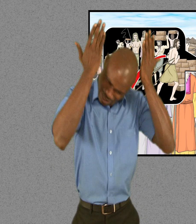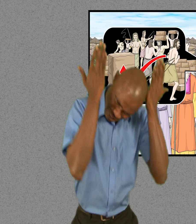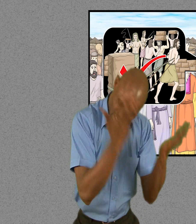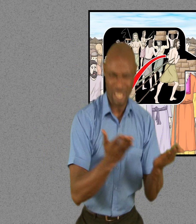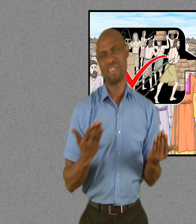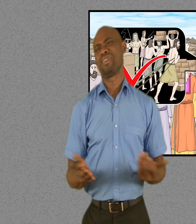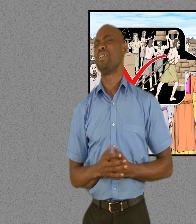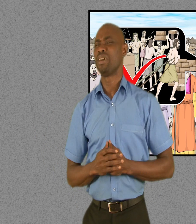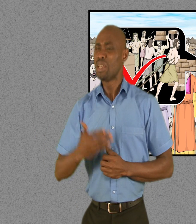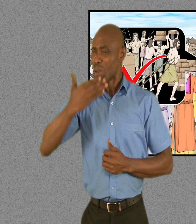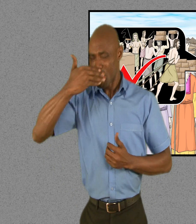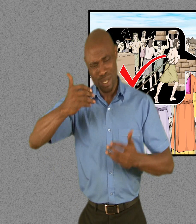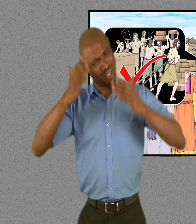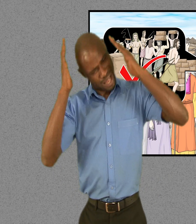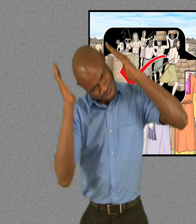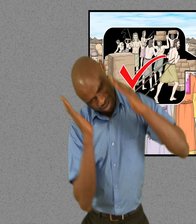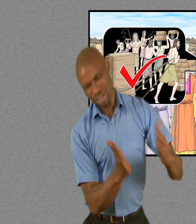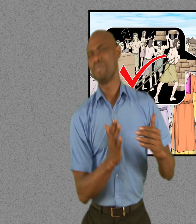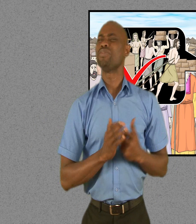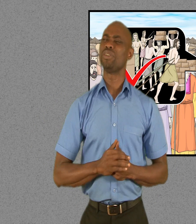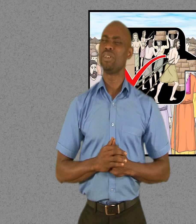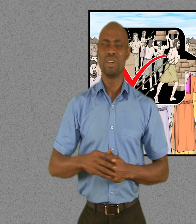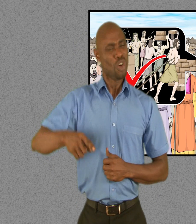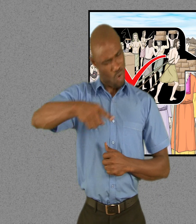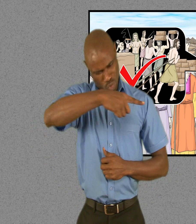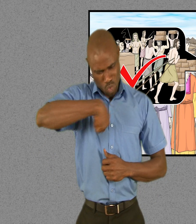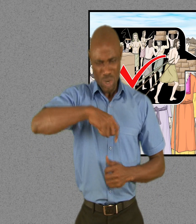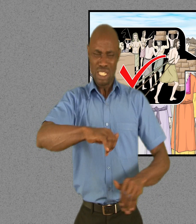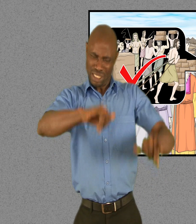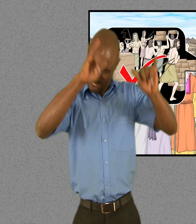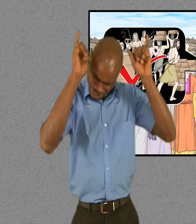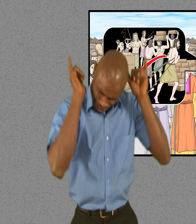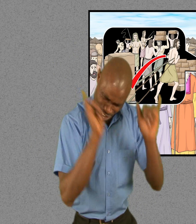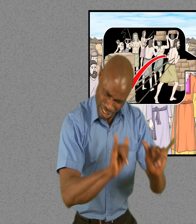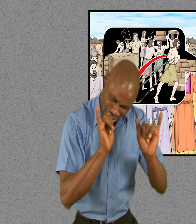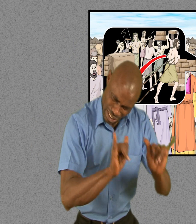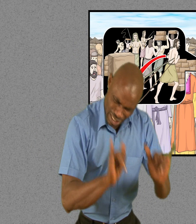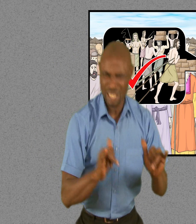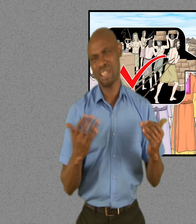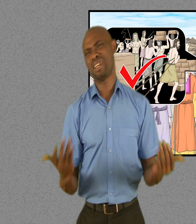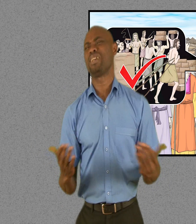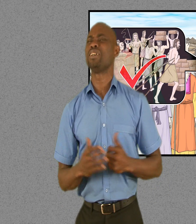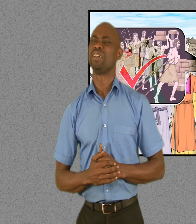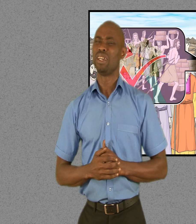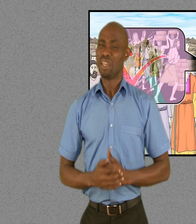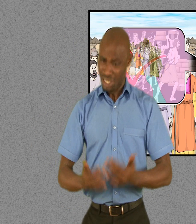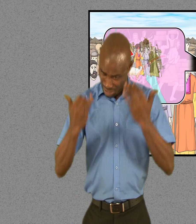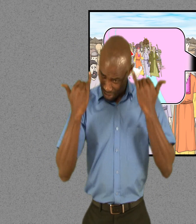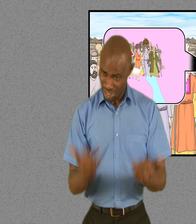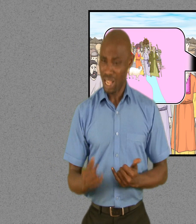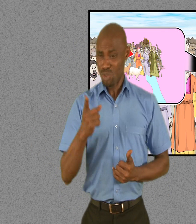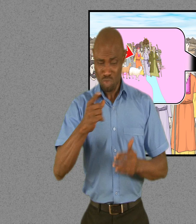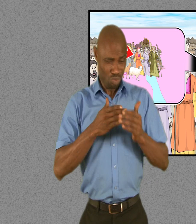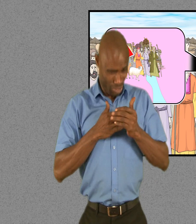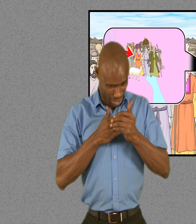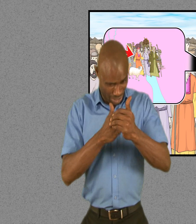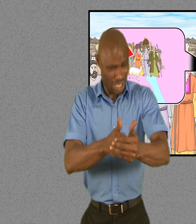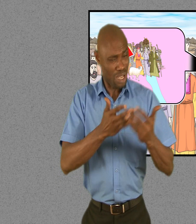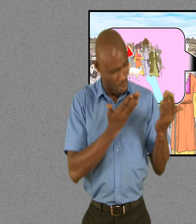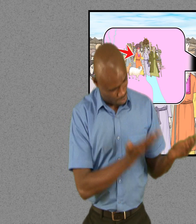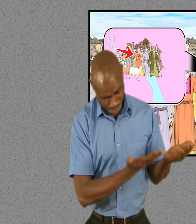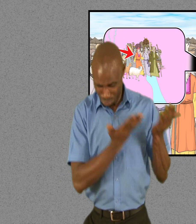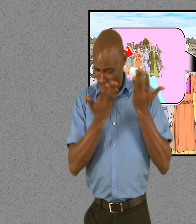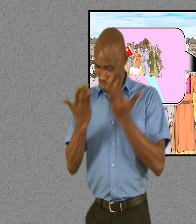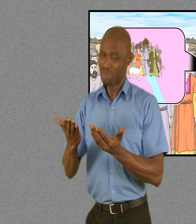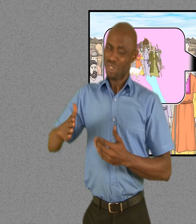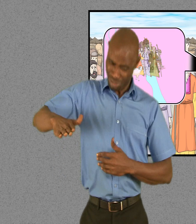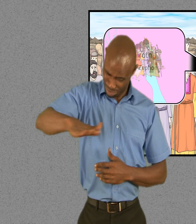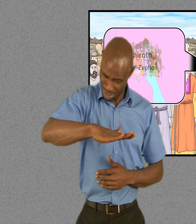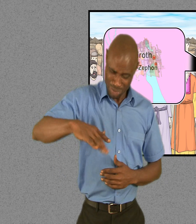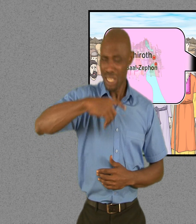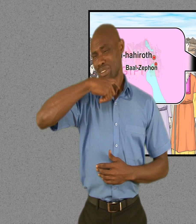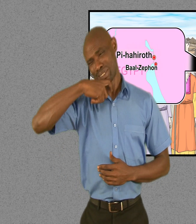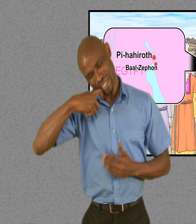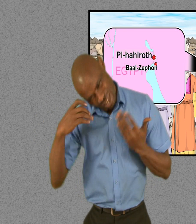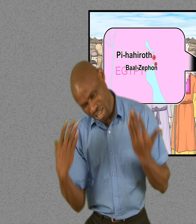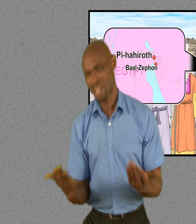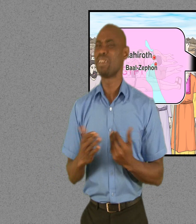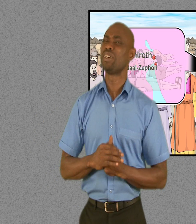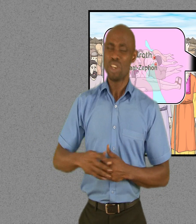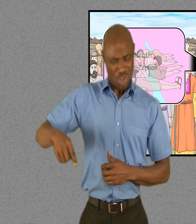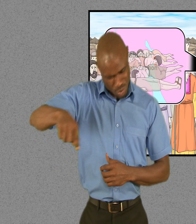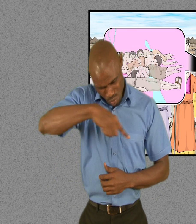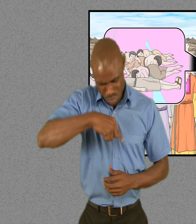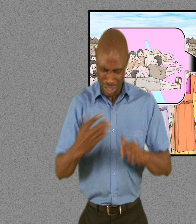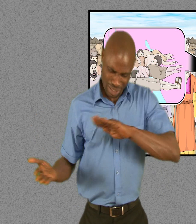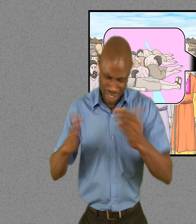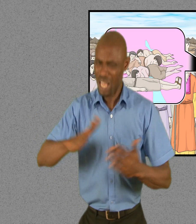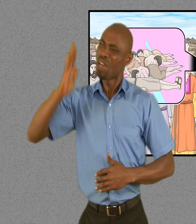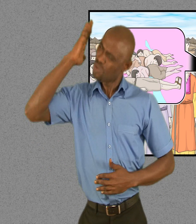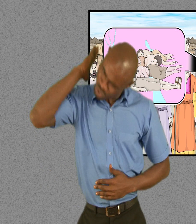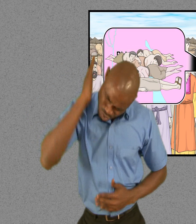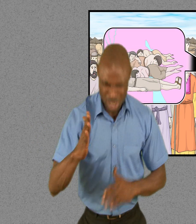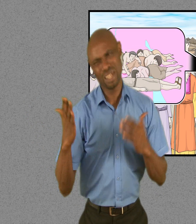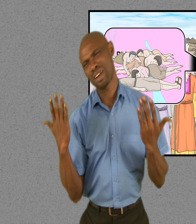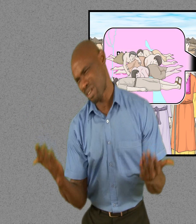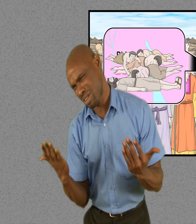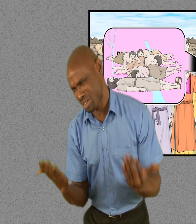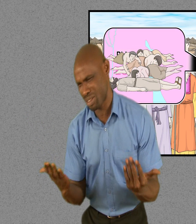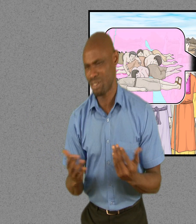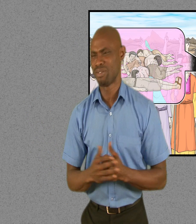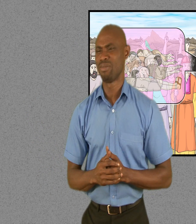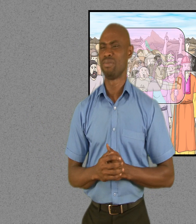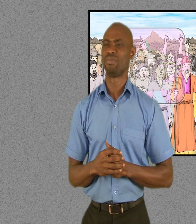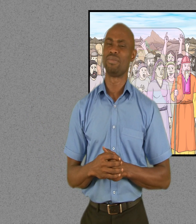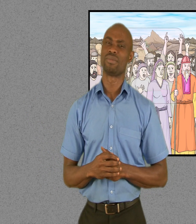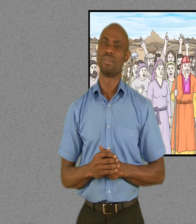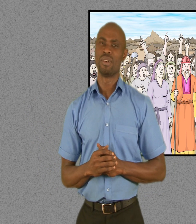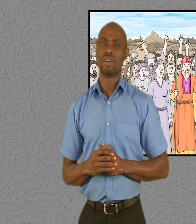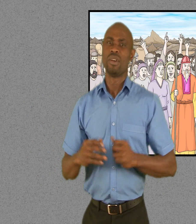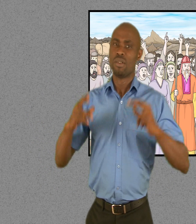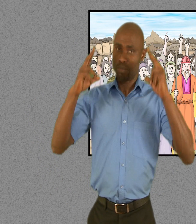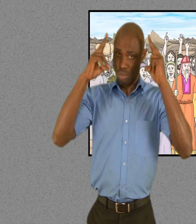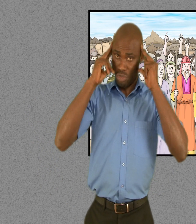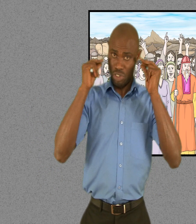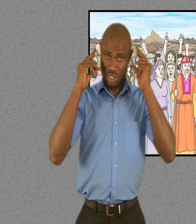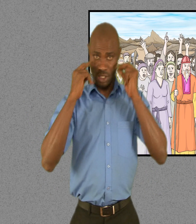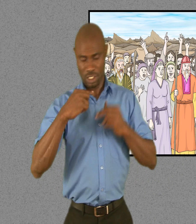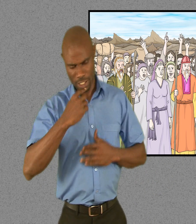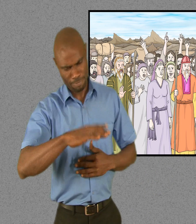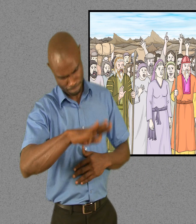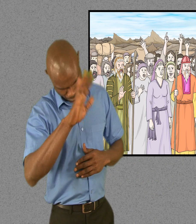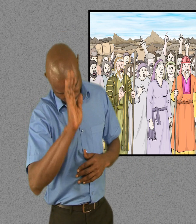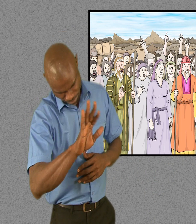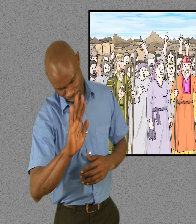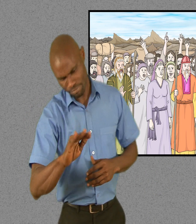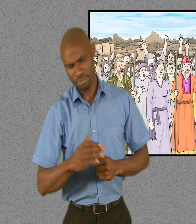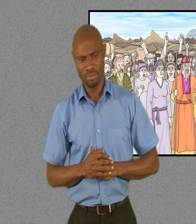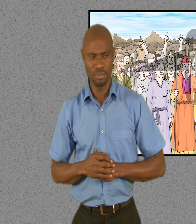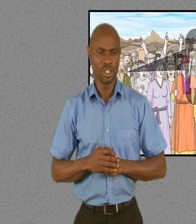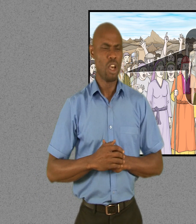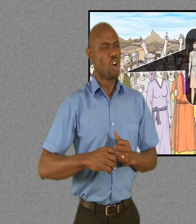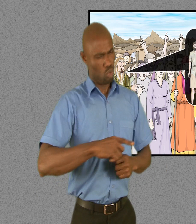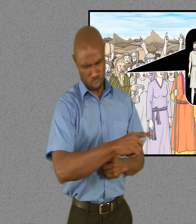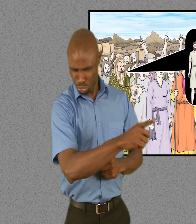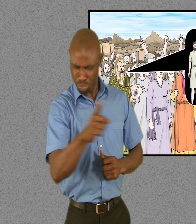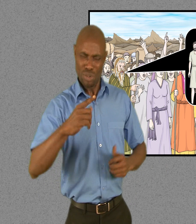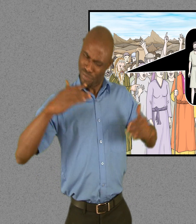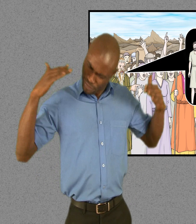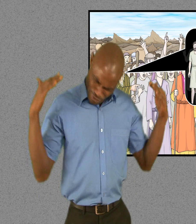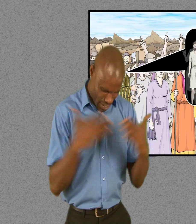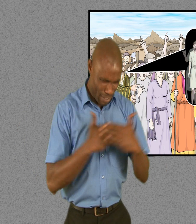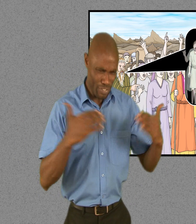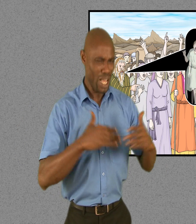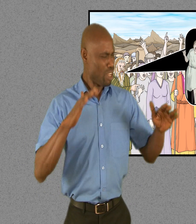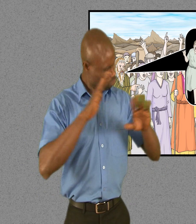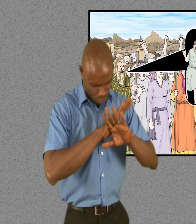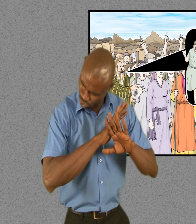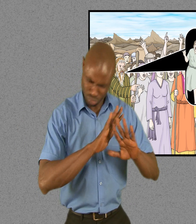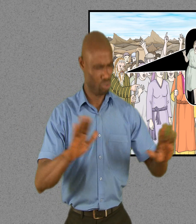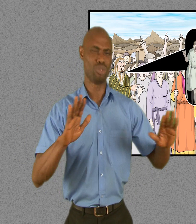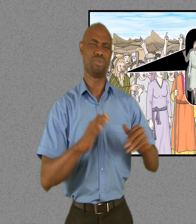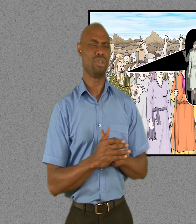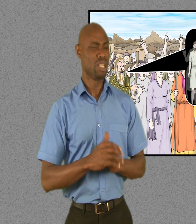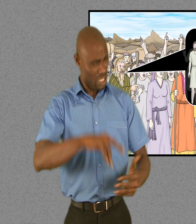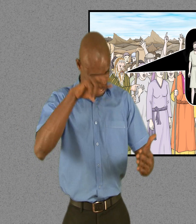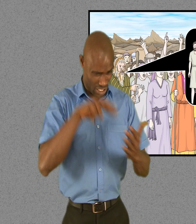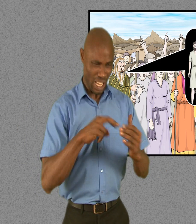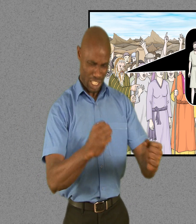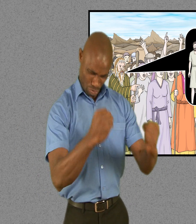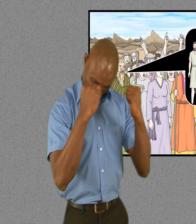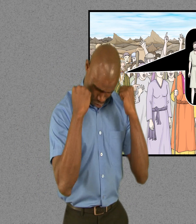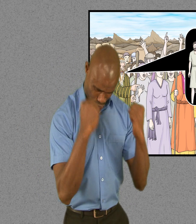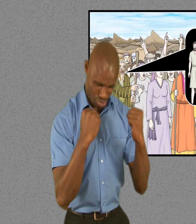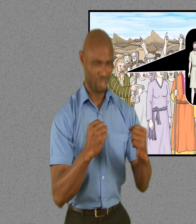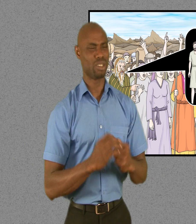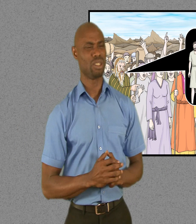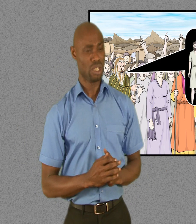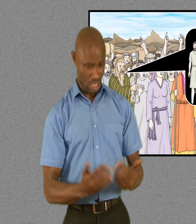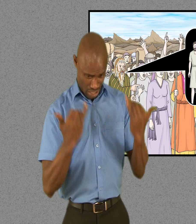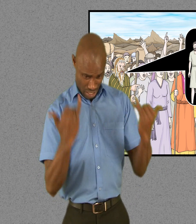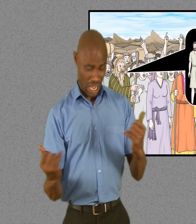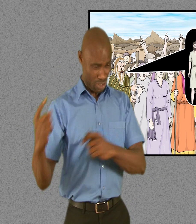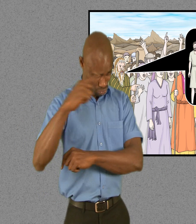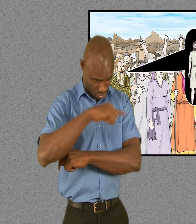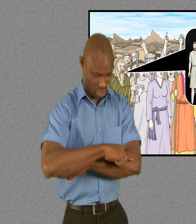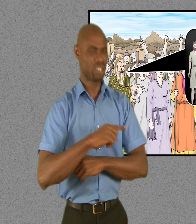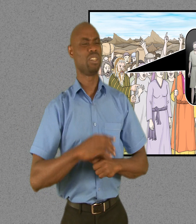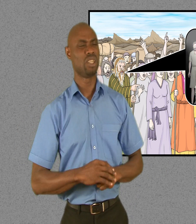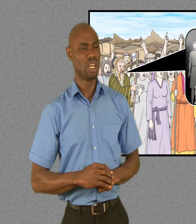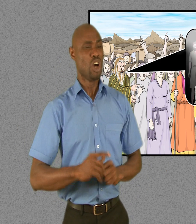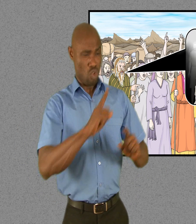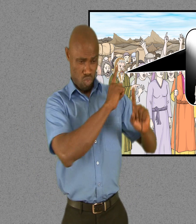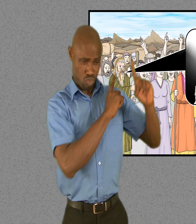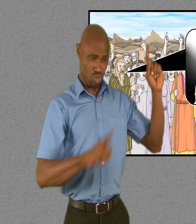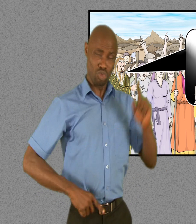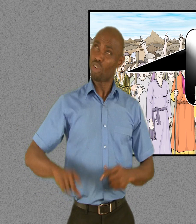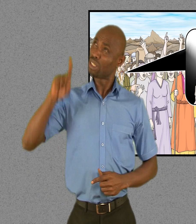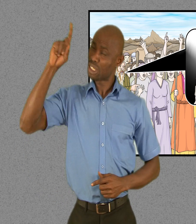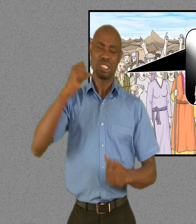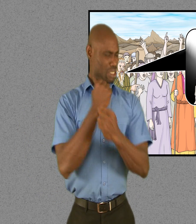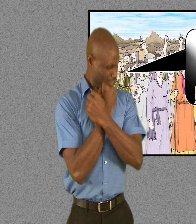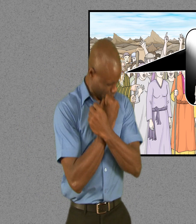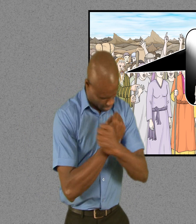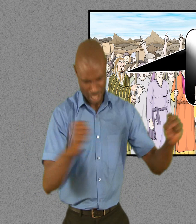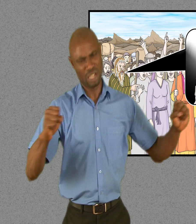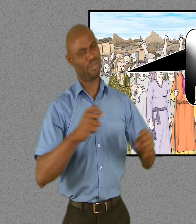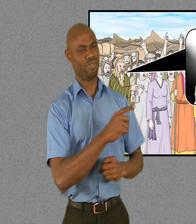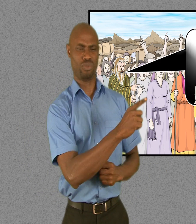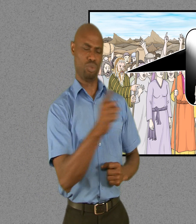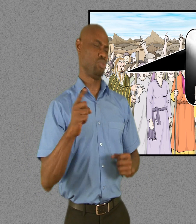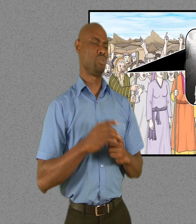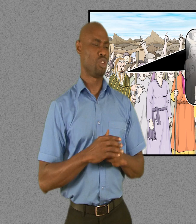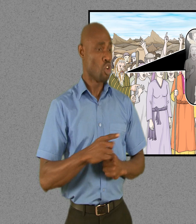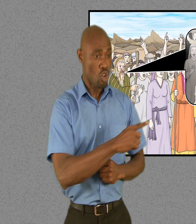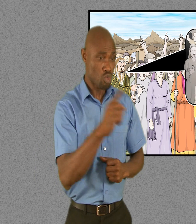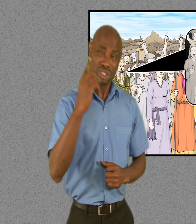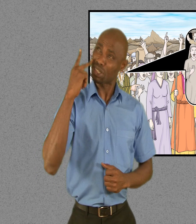For it would have been better for us to serve the Egyptians than to die in the wilderness.” But Moses told the people, “Do not be afraid.